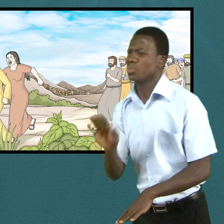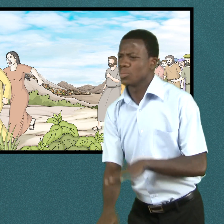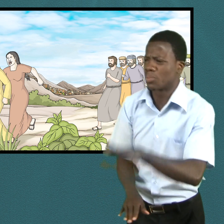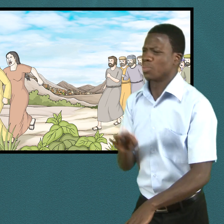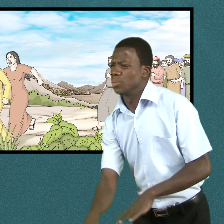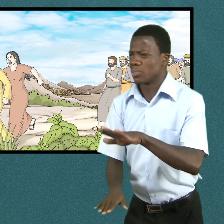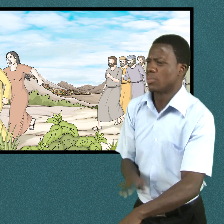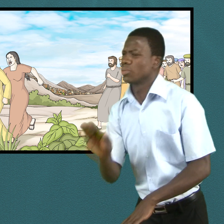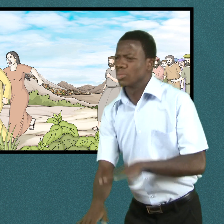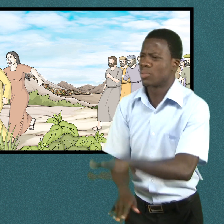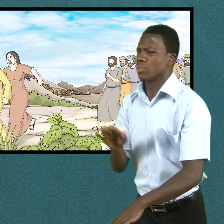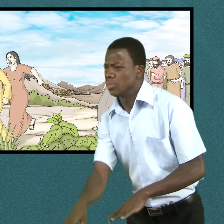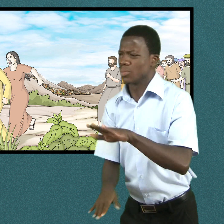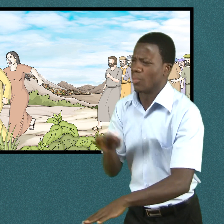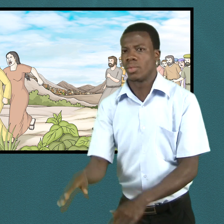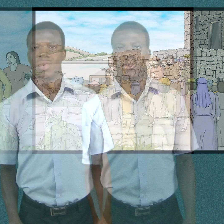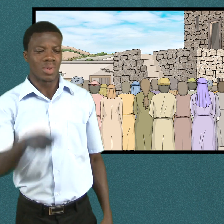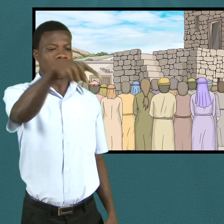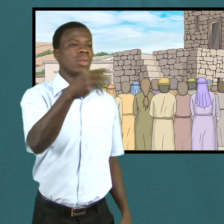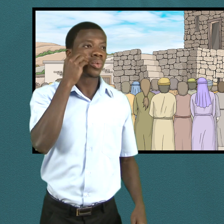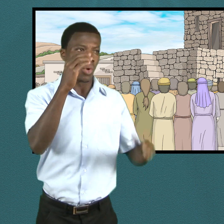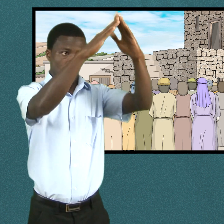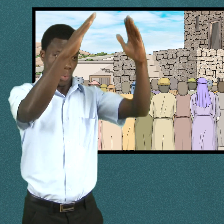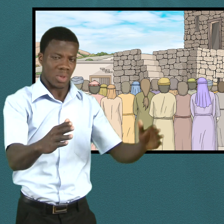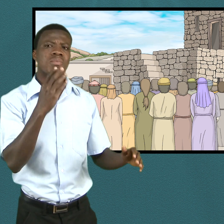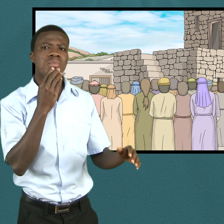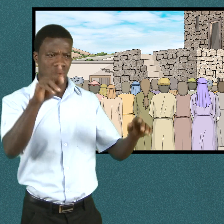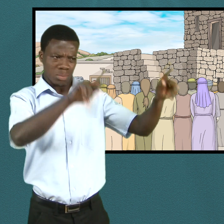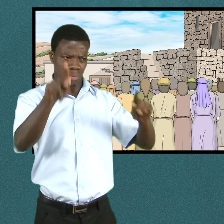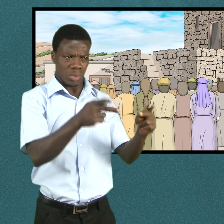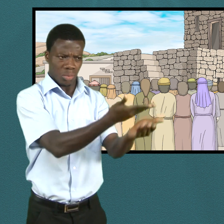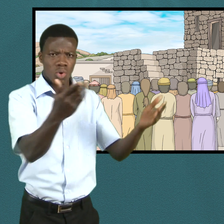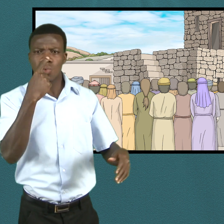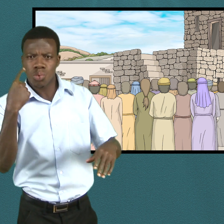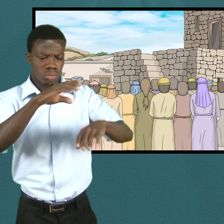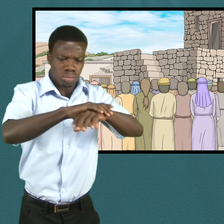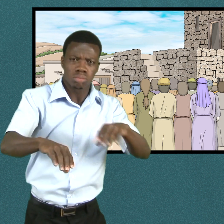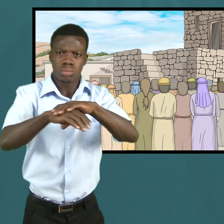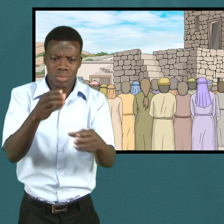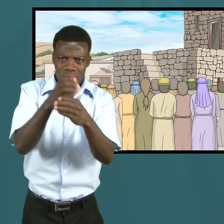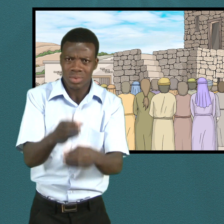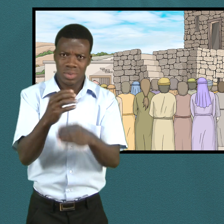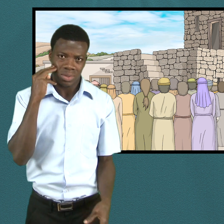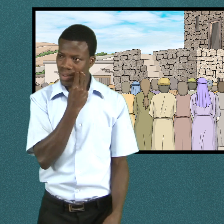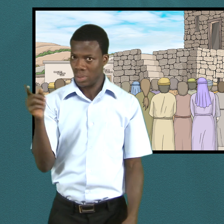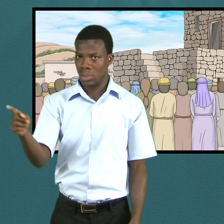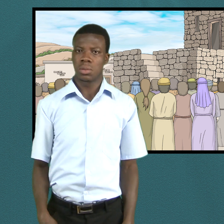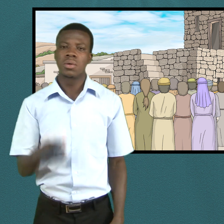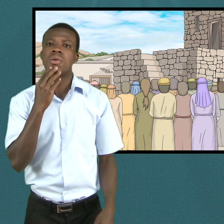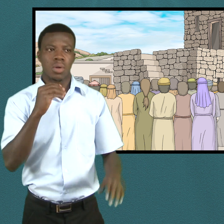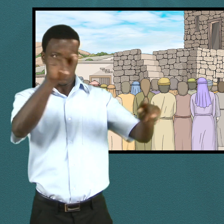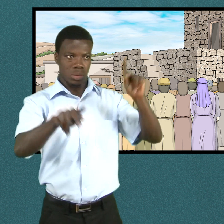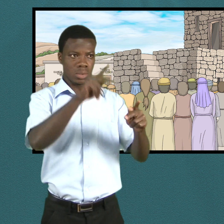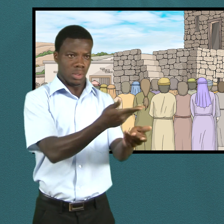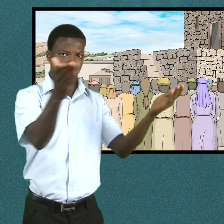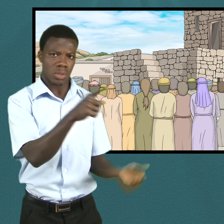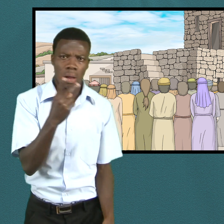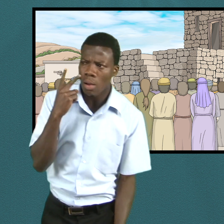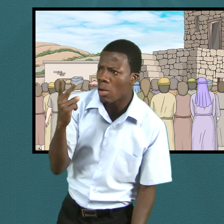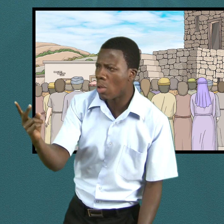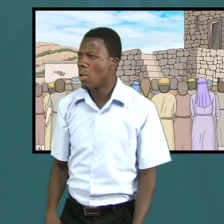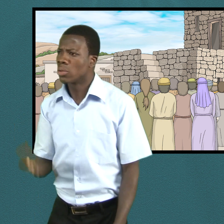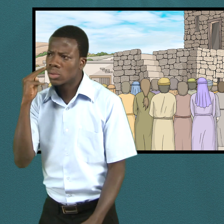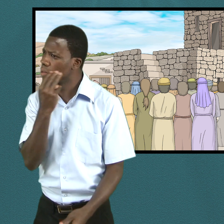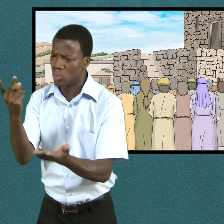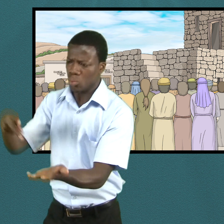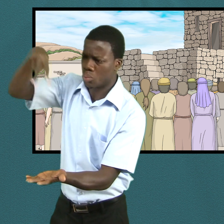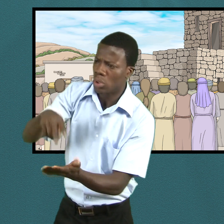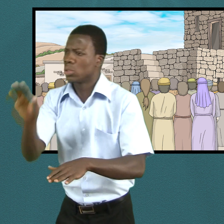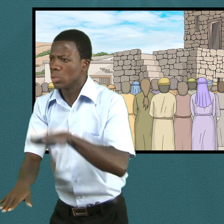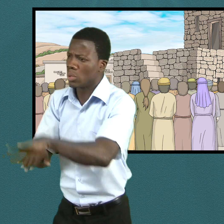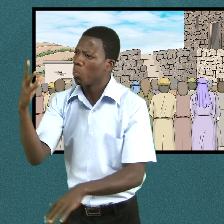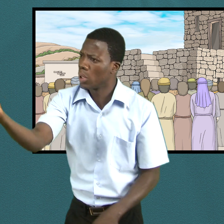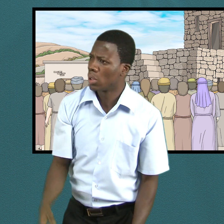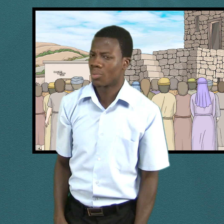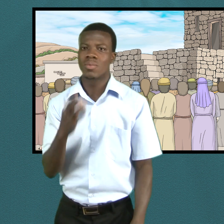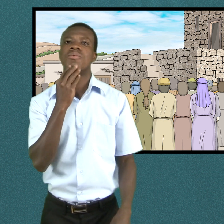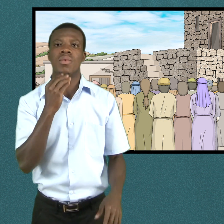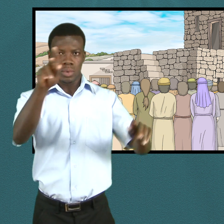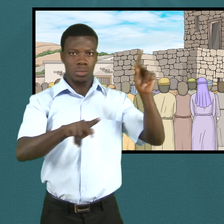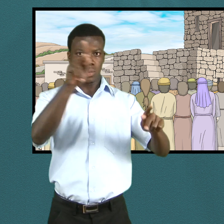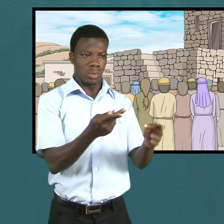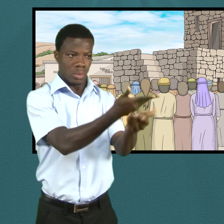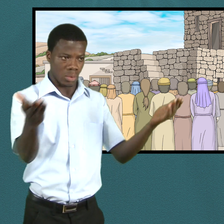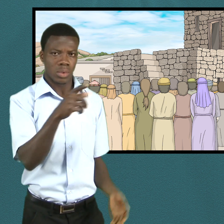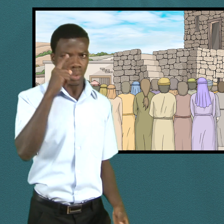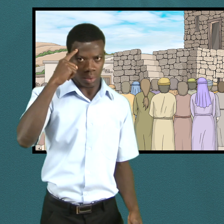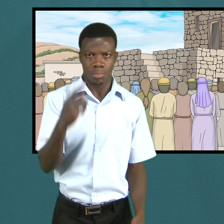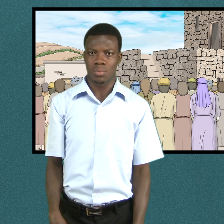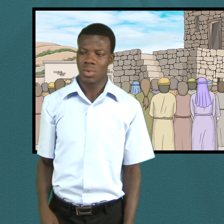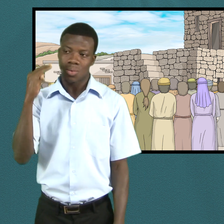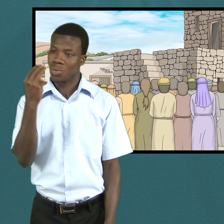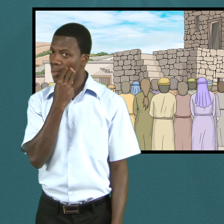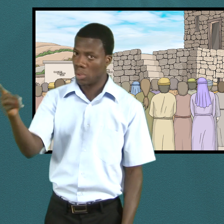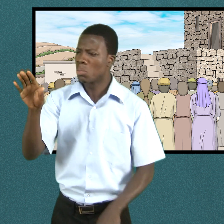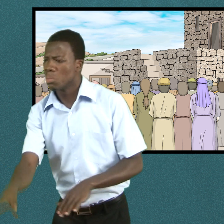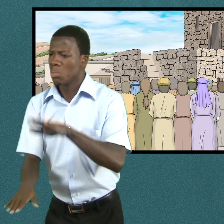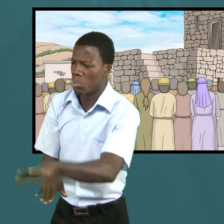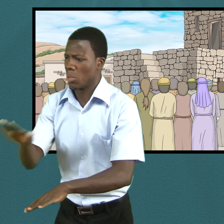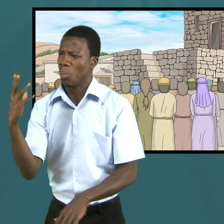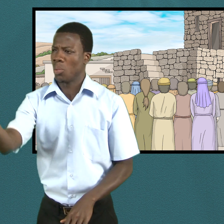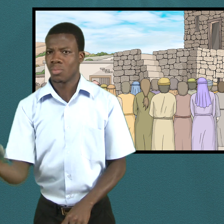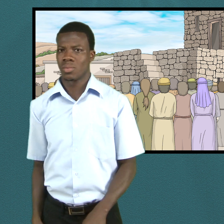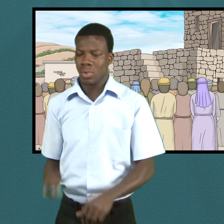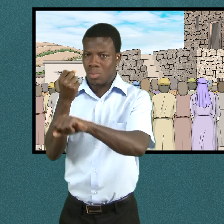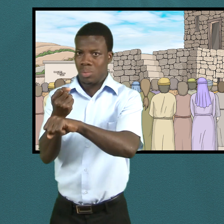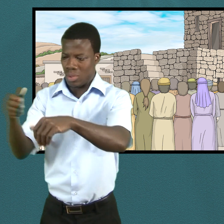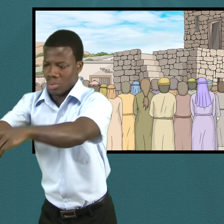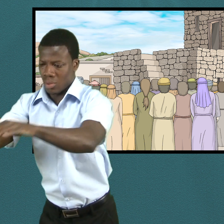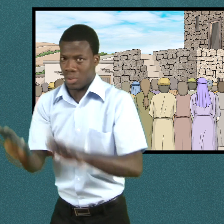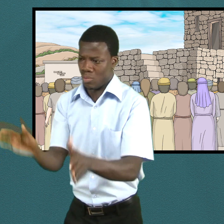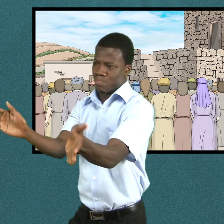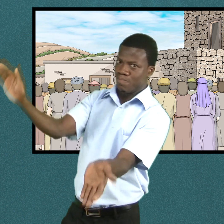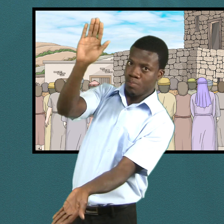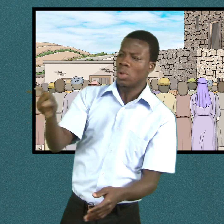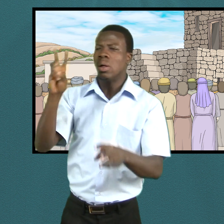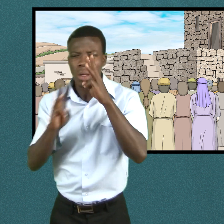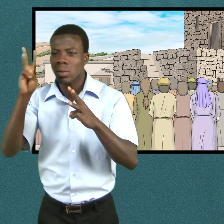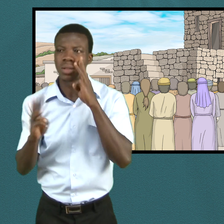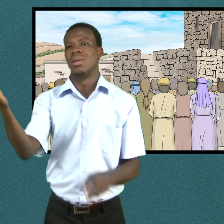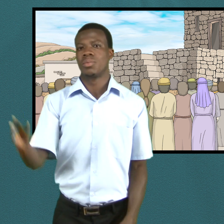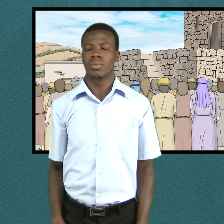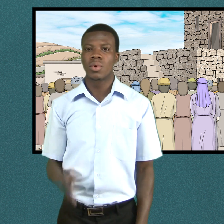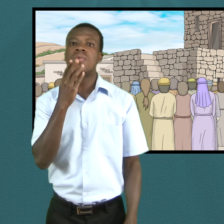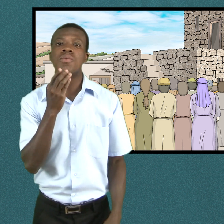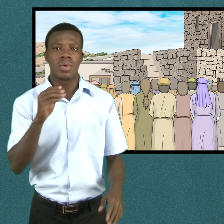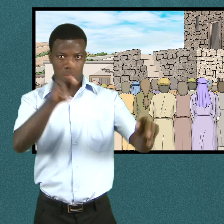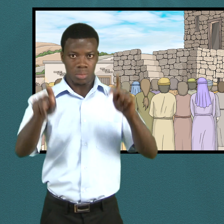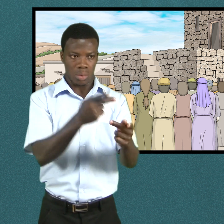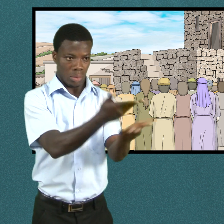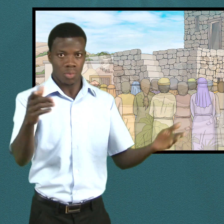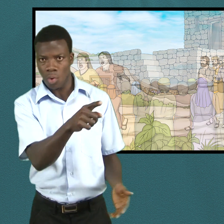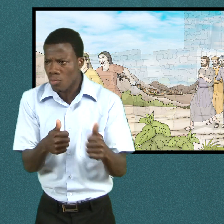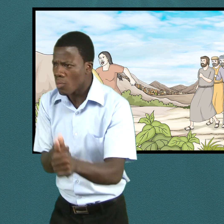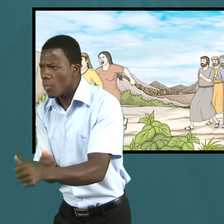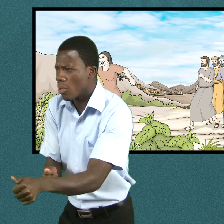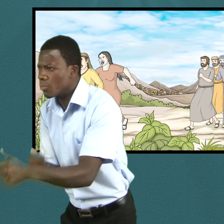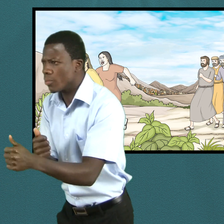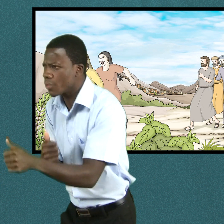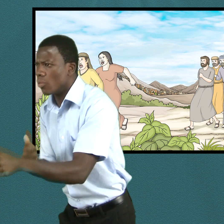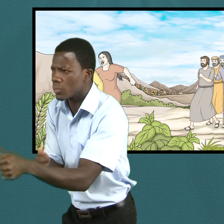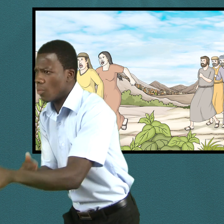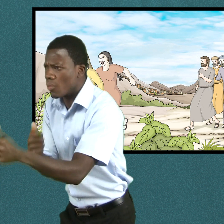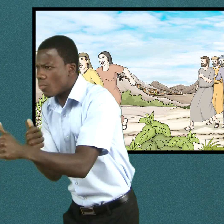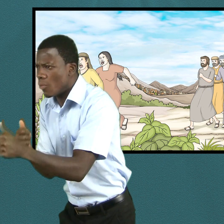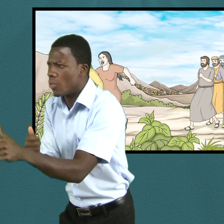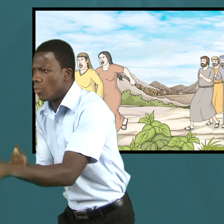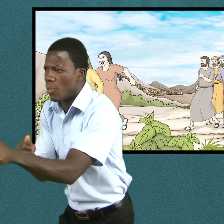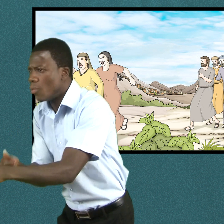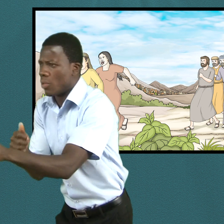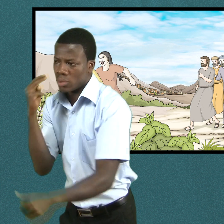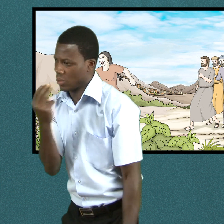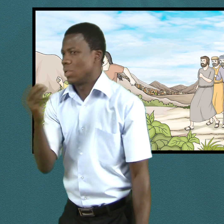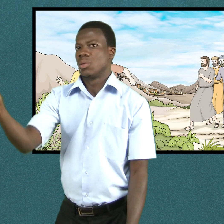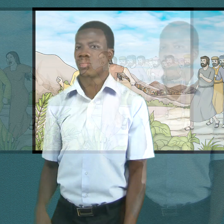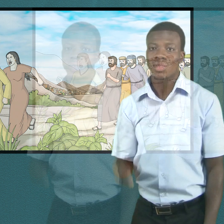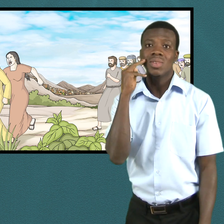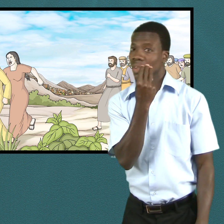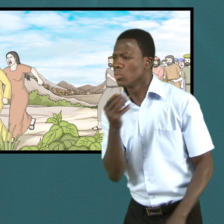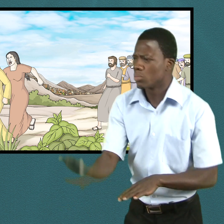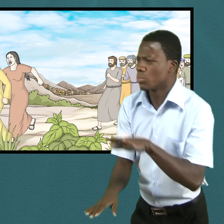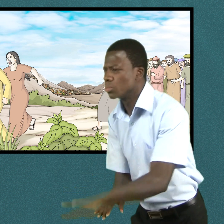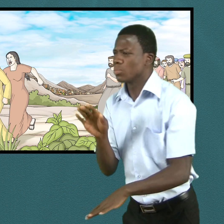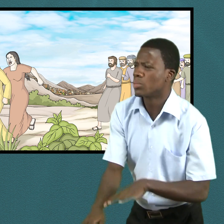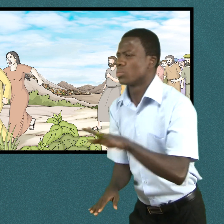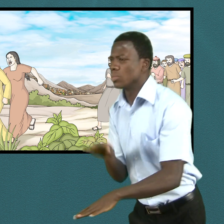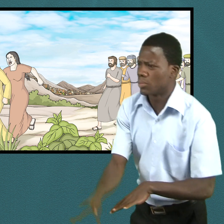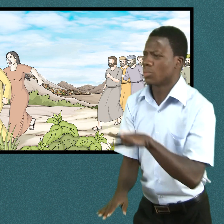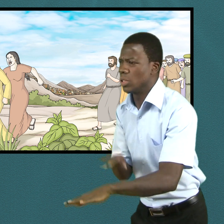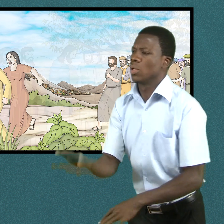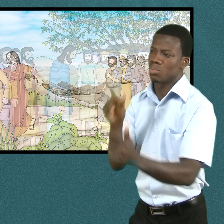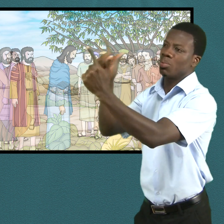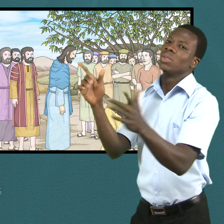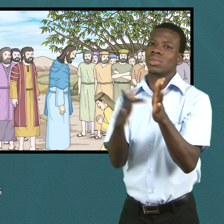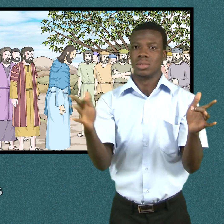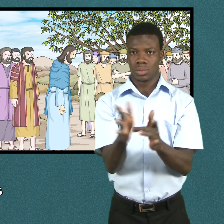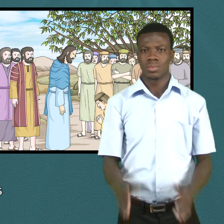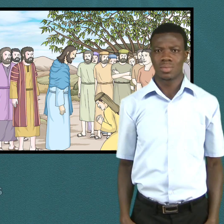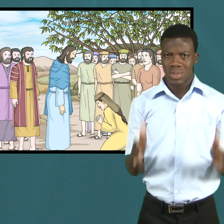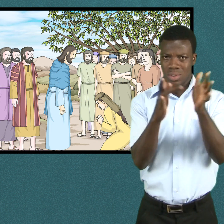When the Jews who were in the house consoling Mary saw how quickly she got up and went out, they followed her, supposing she was going to the tomb to mourn there.